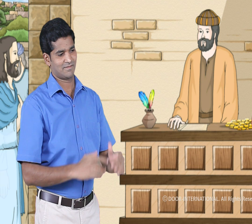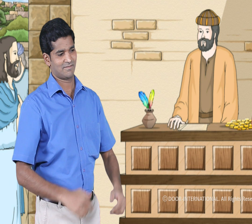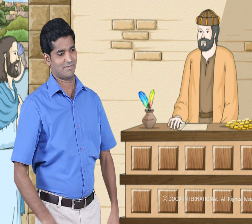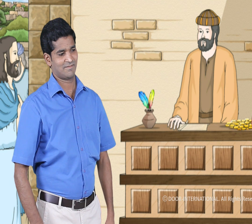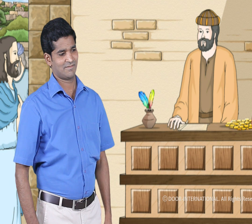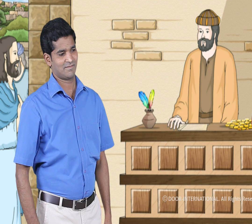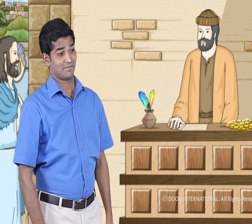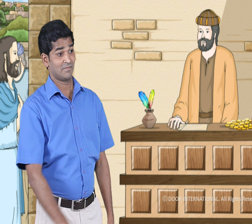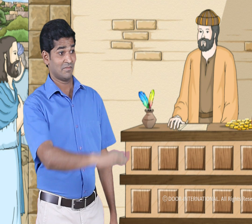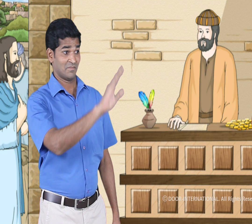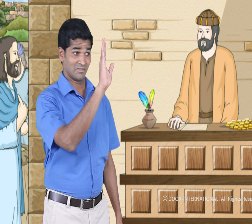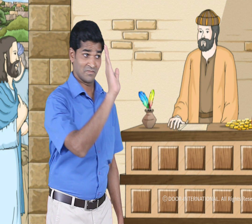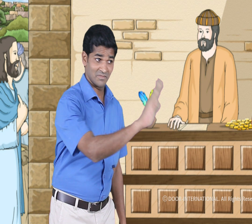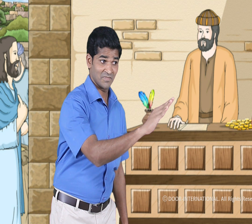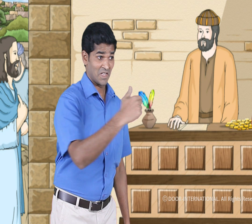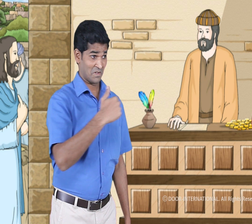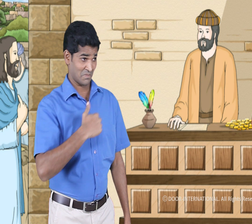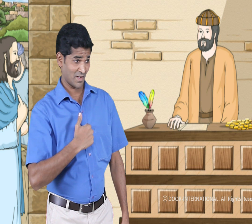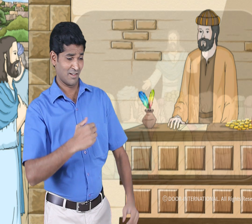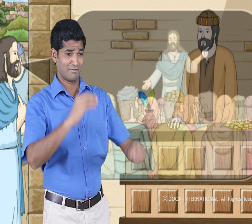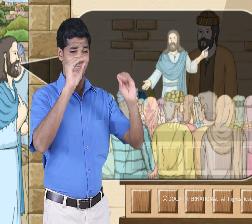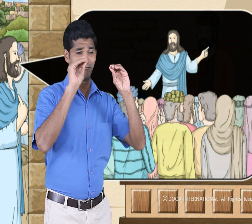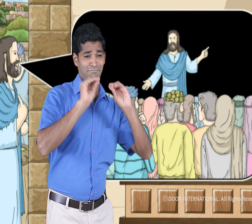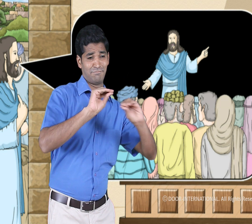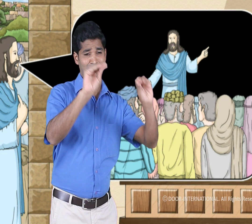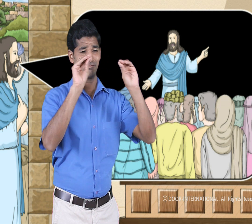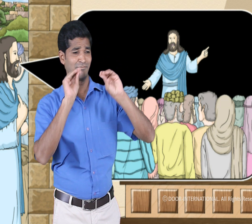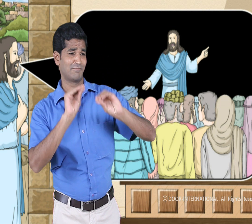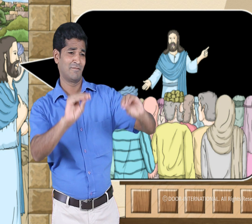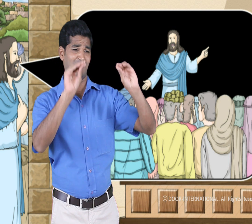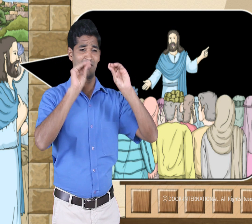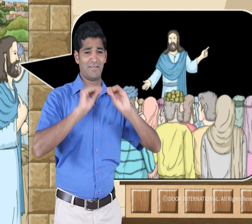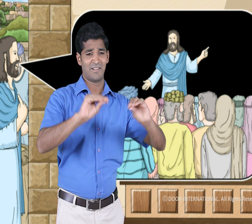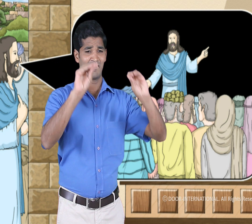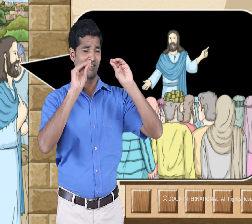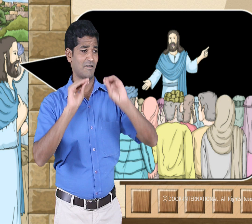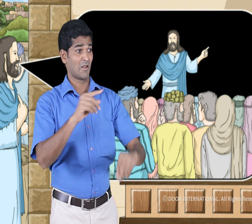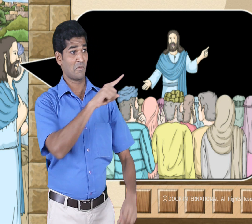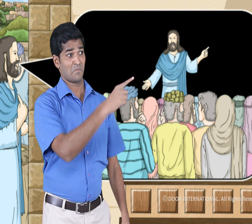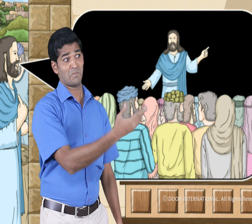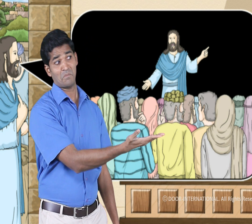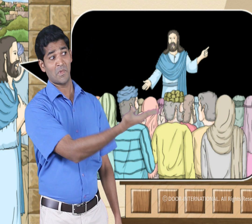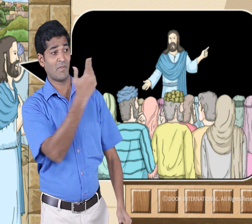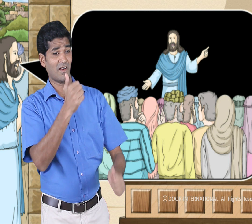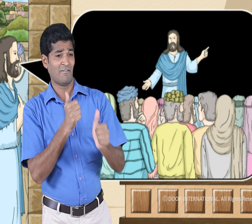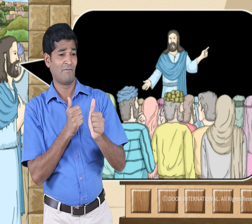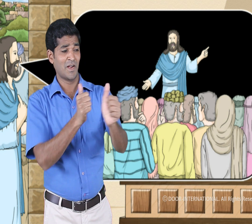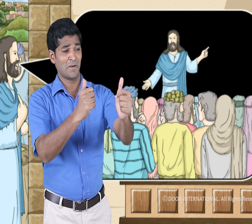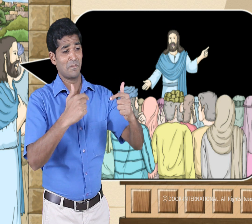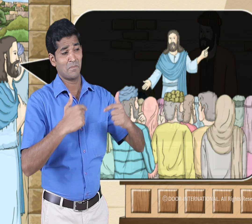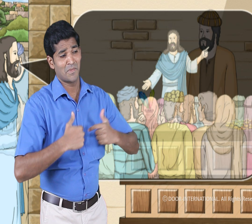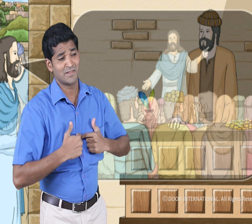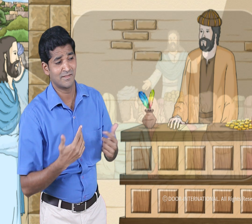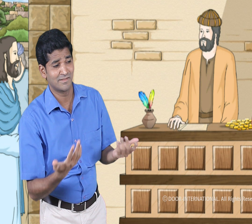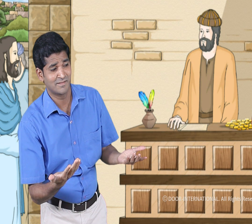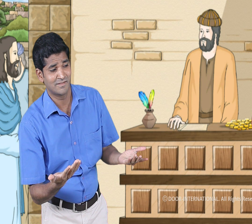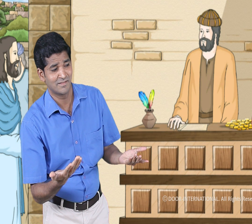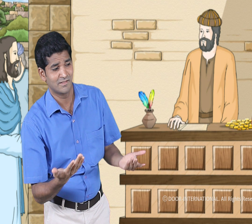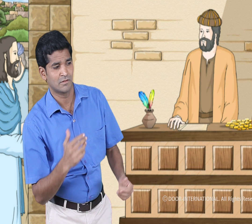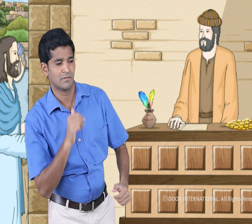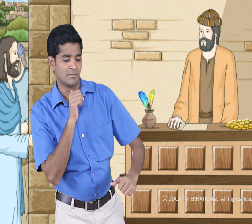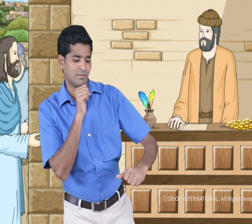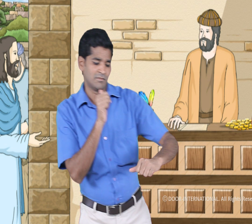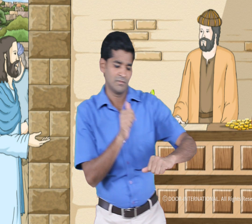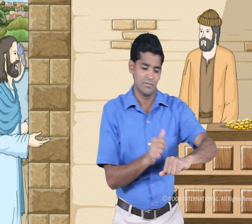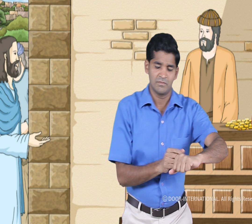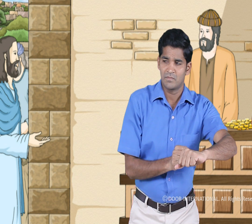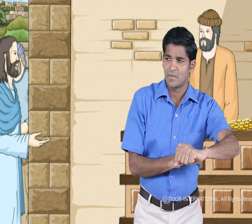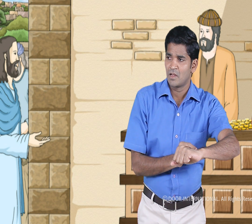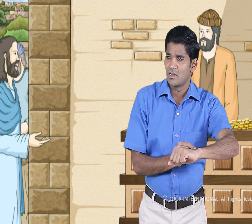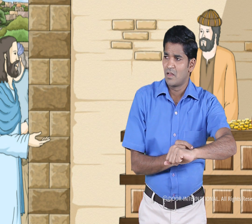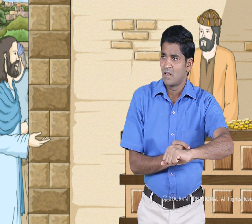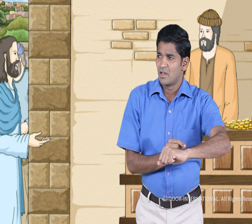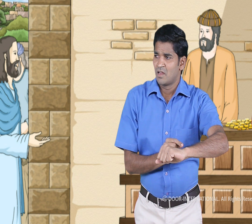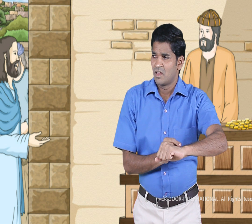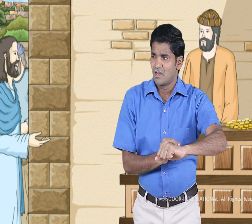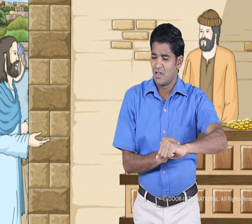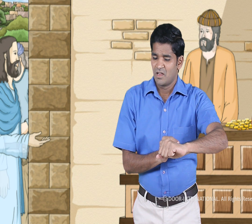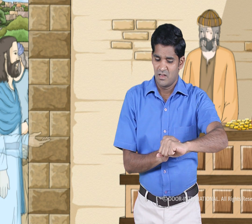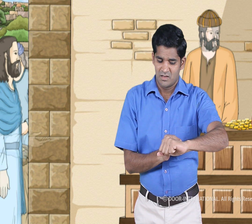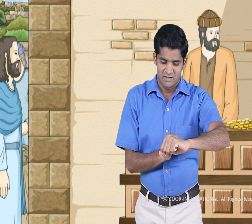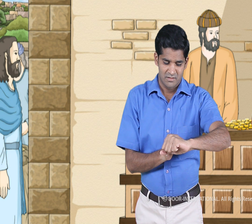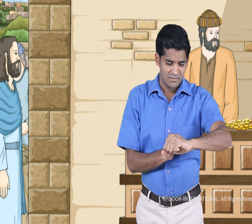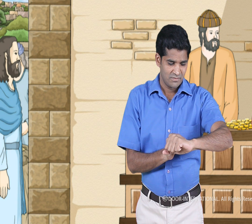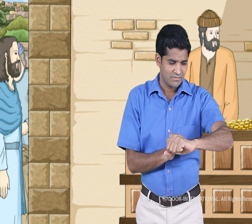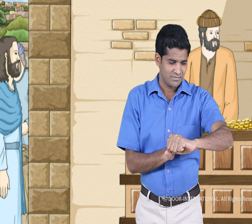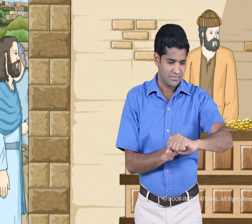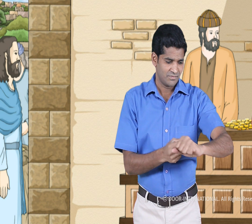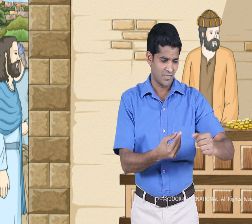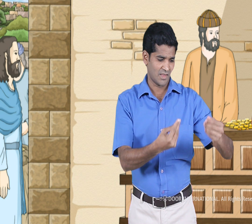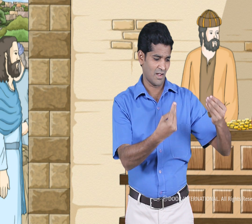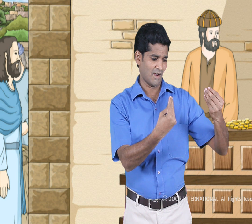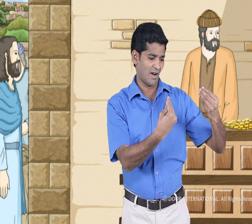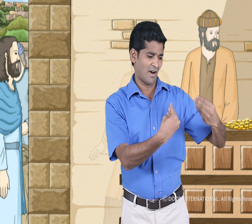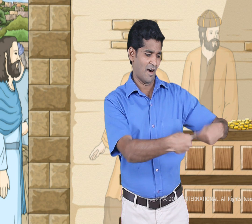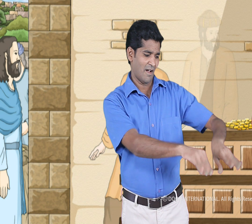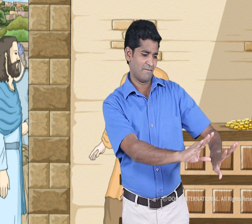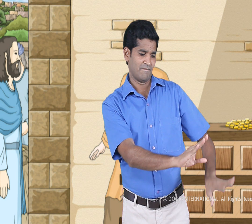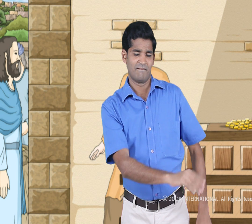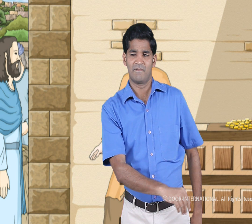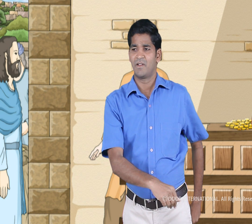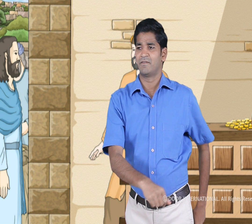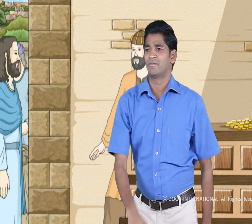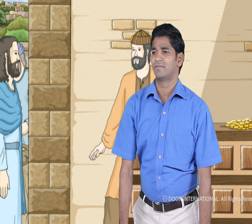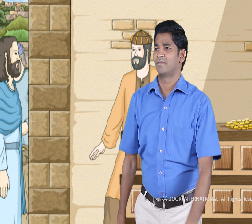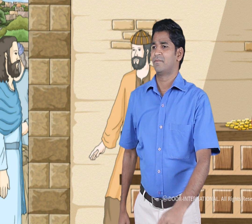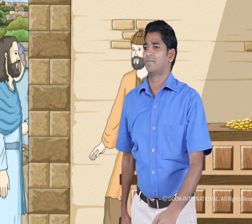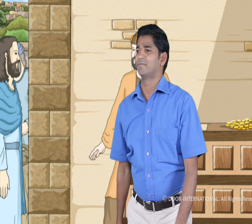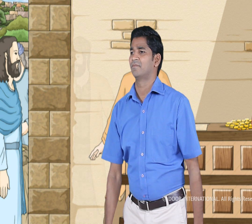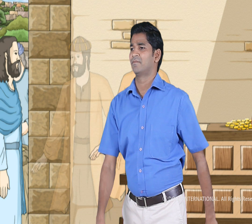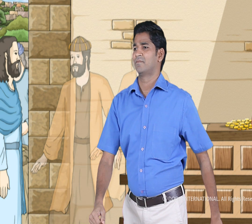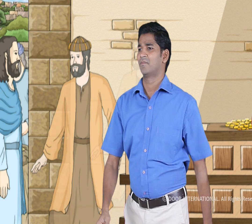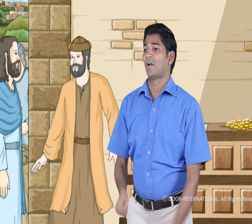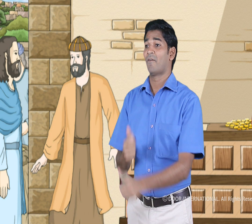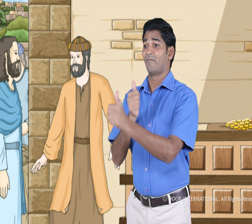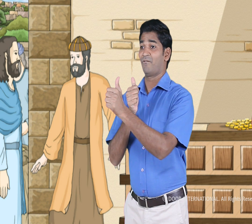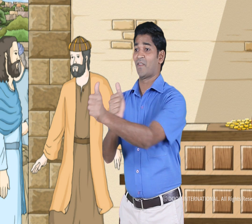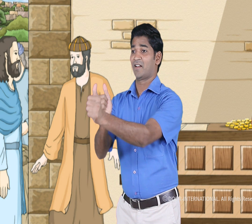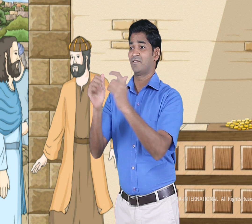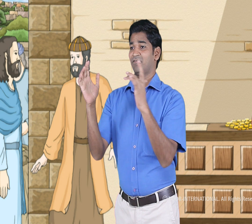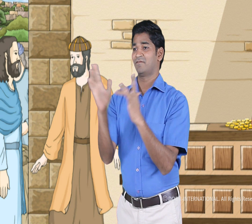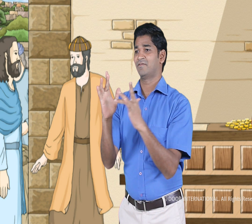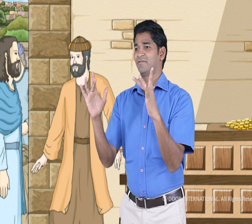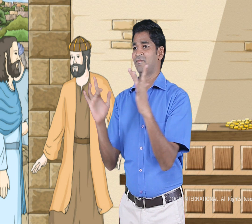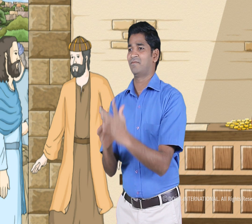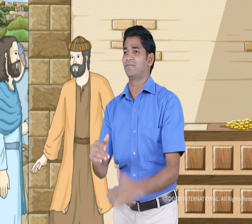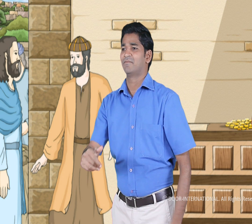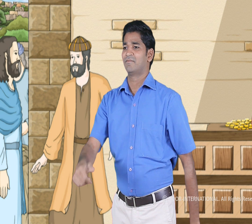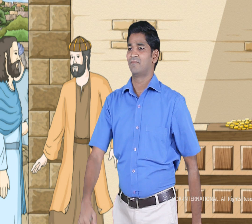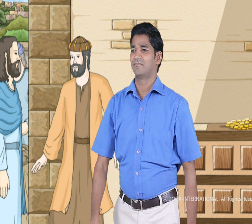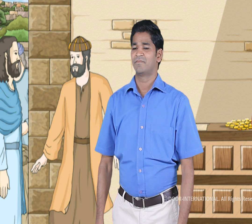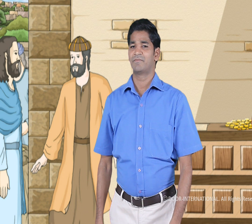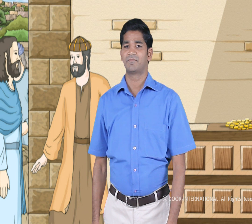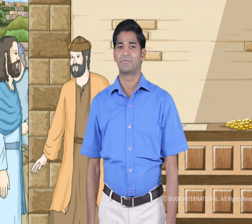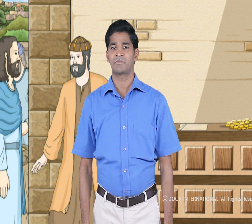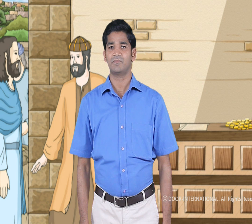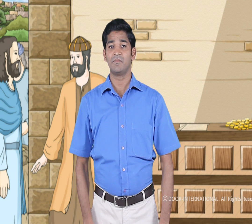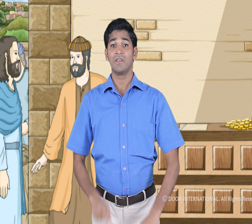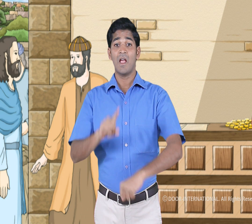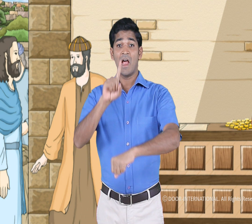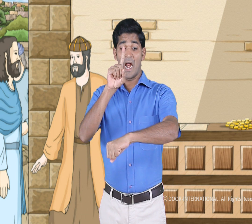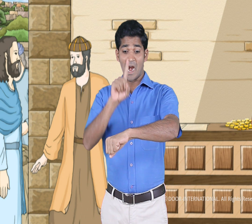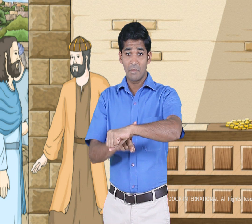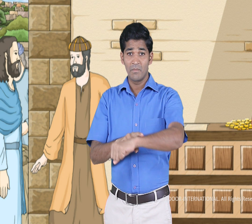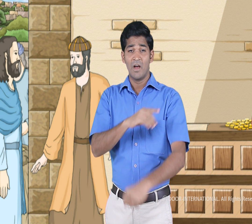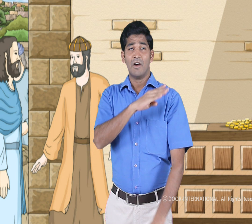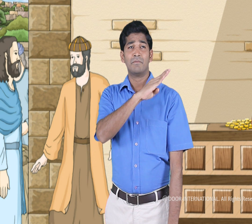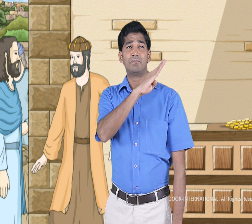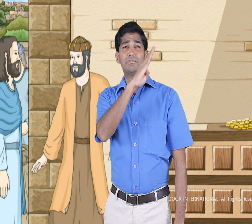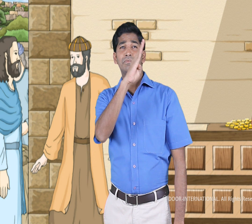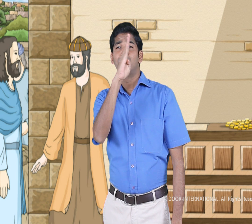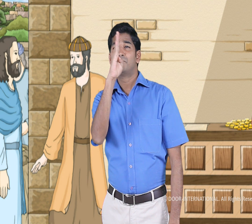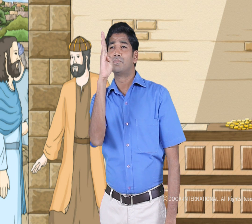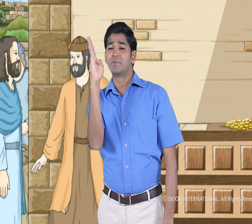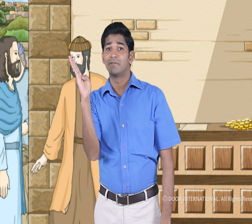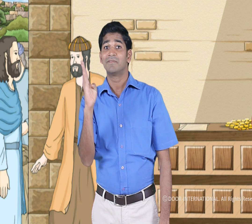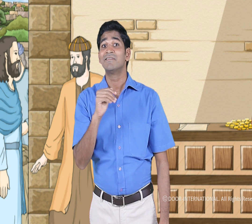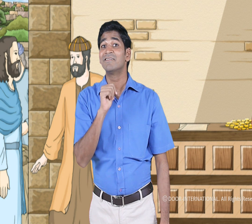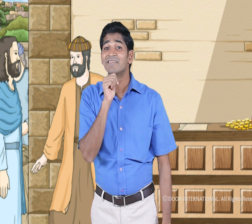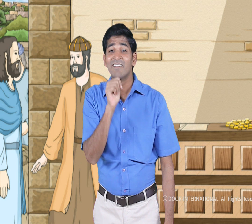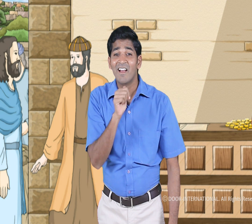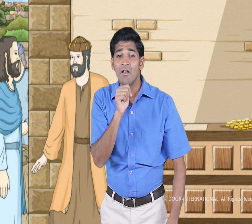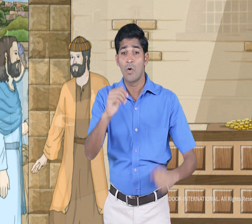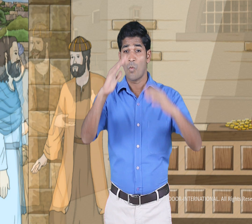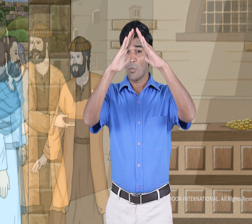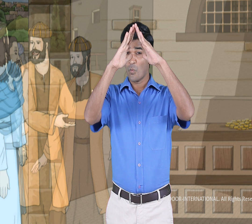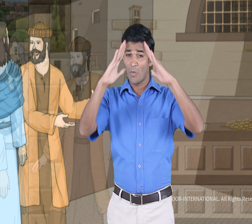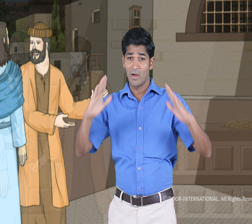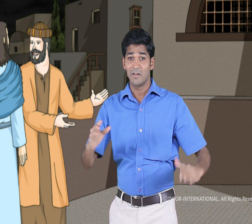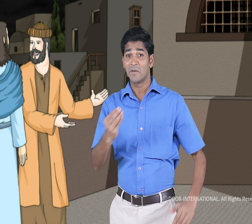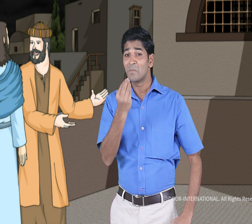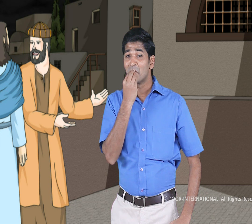“Follow Me,” He told him, and Levi got up and followed Him.